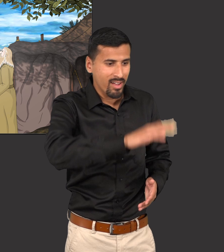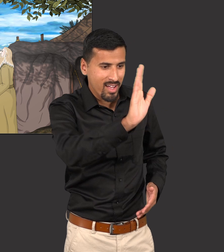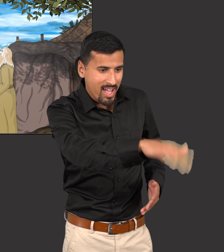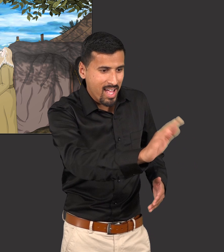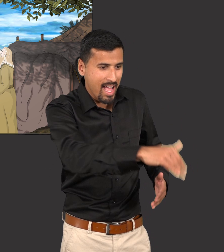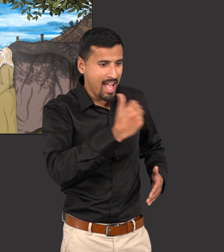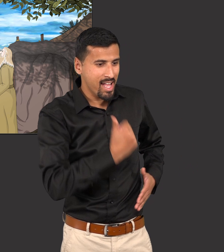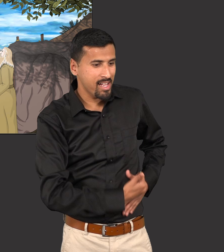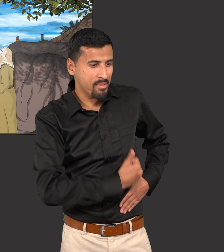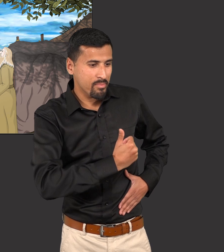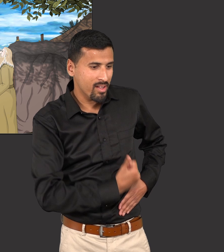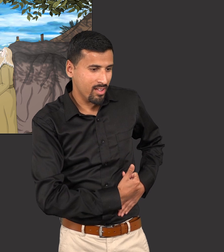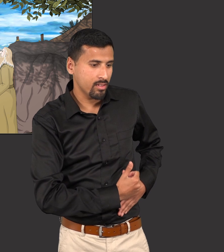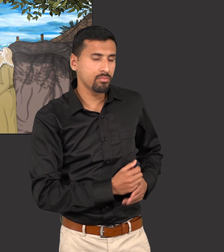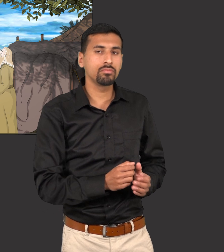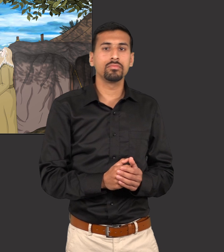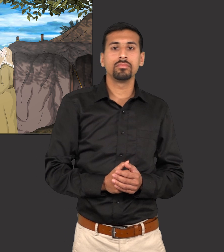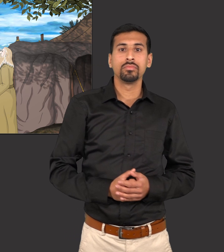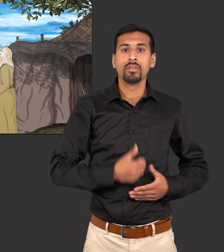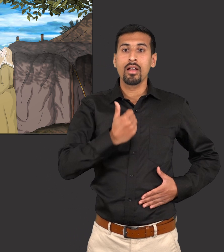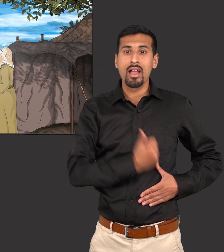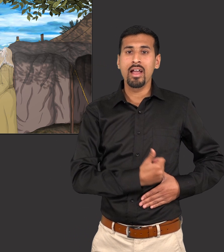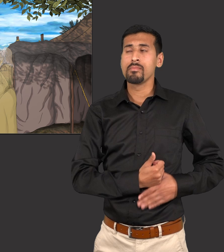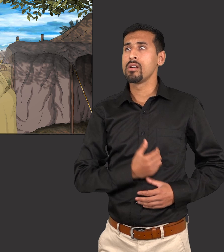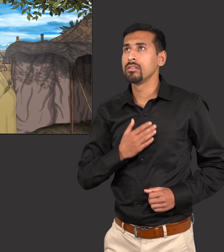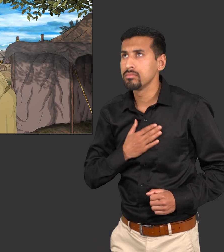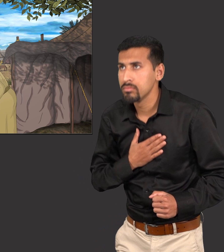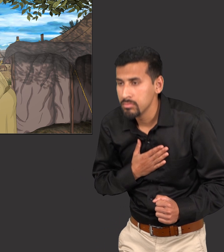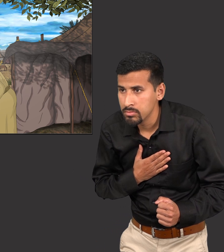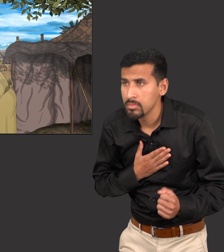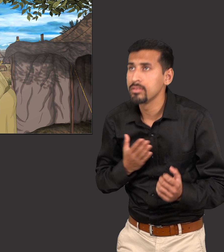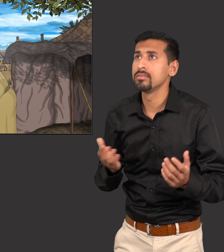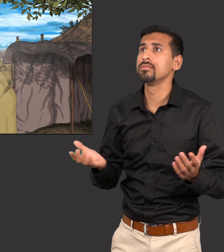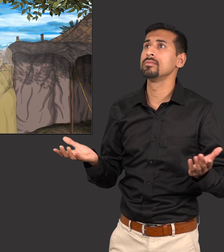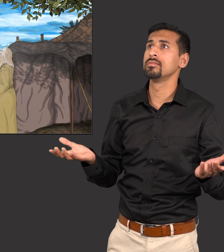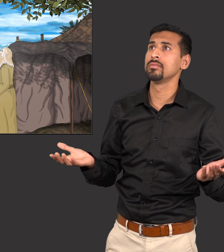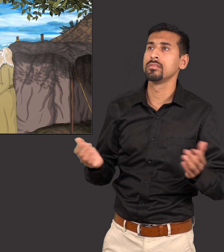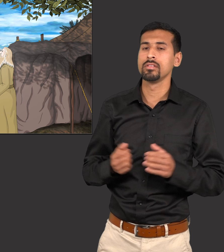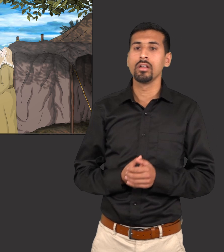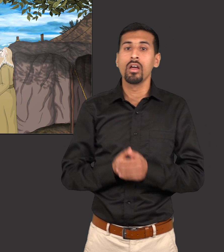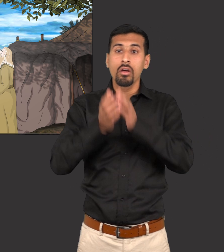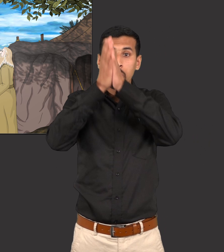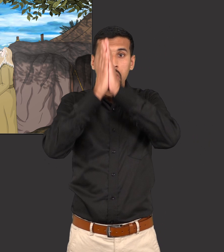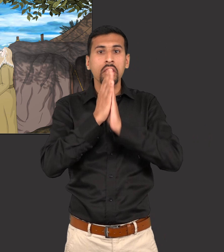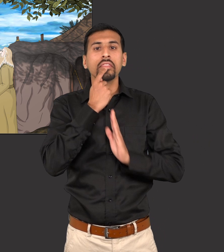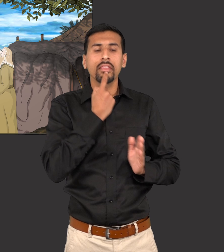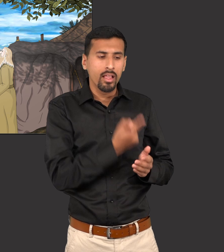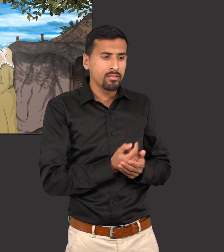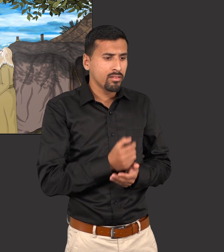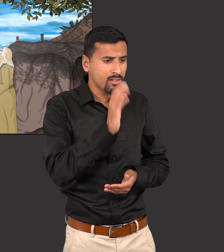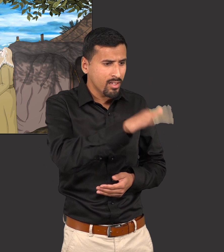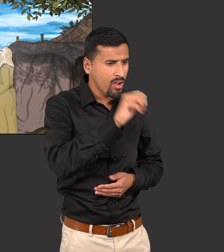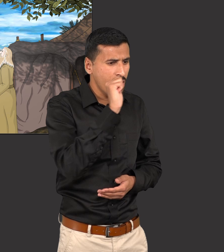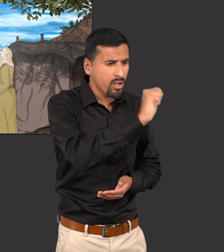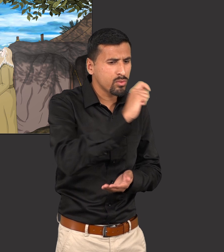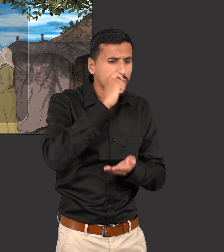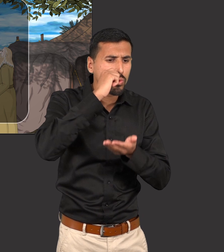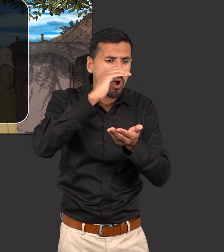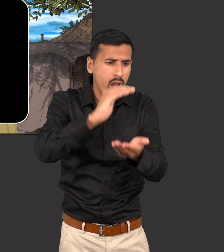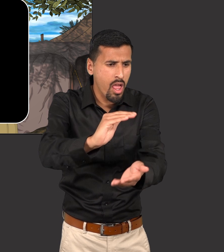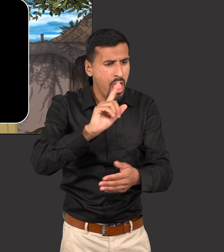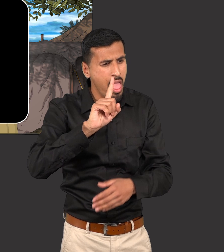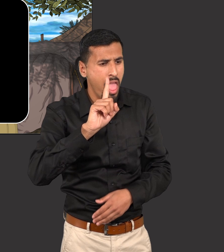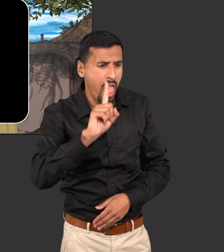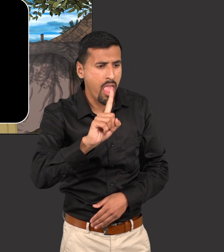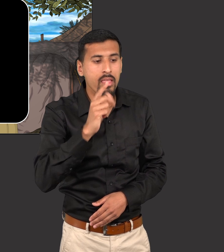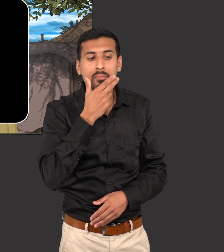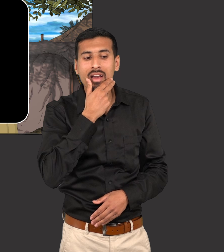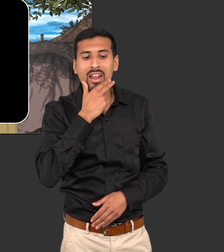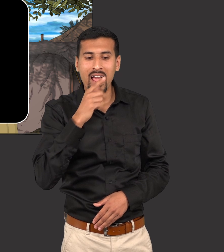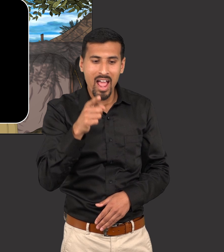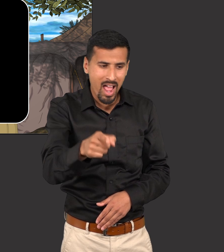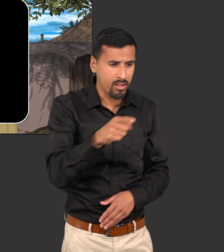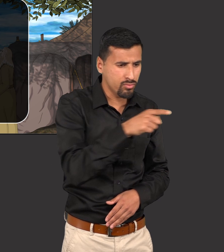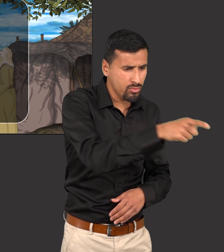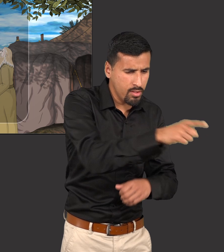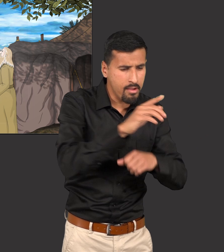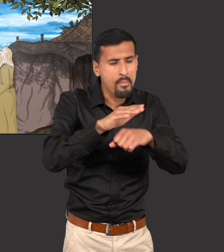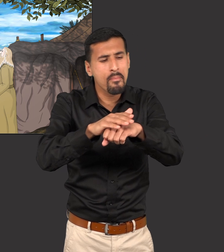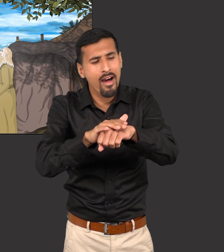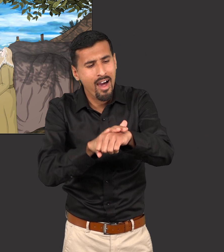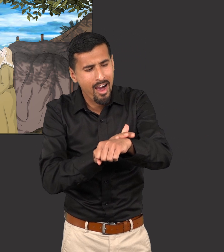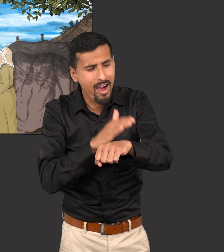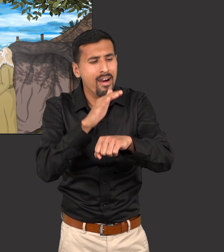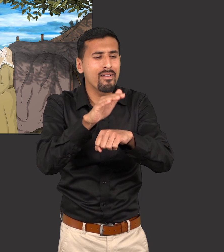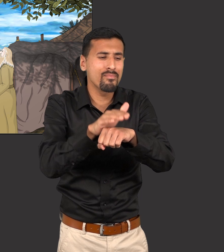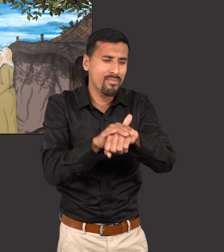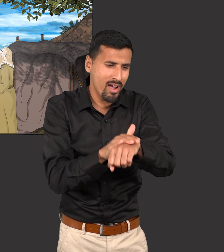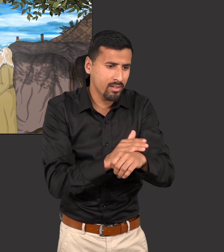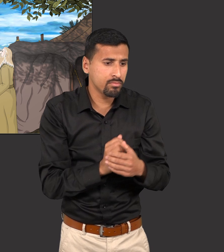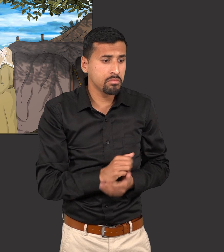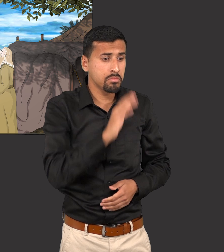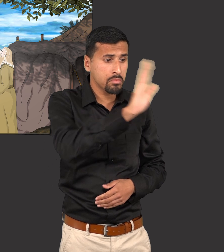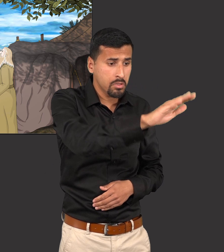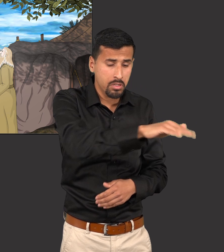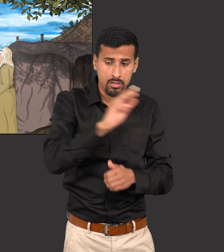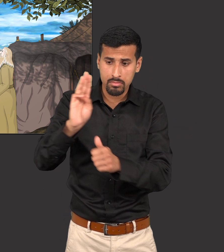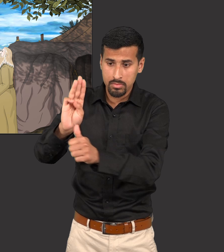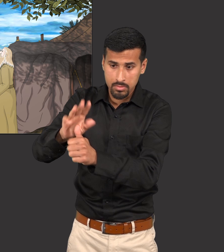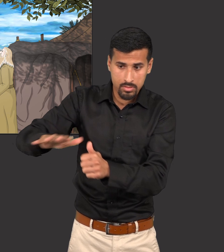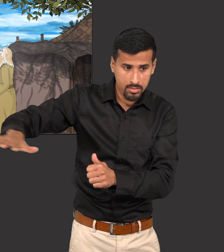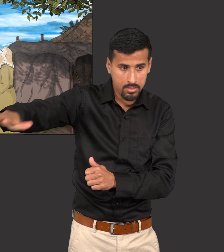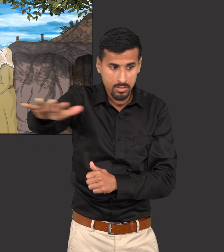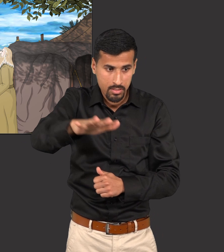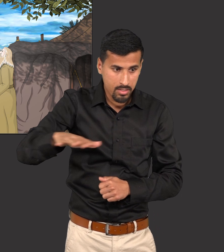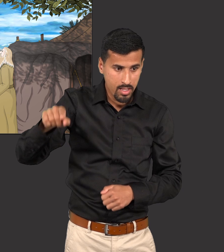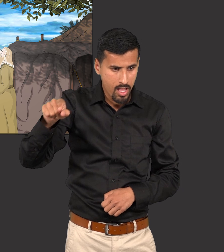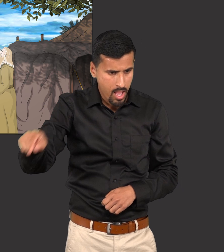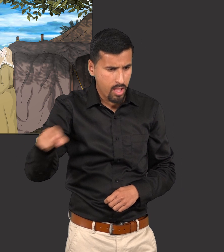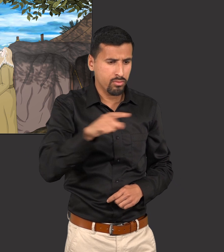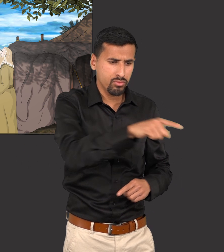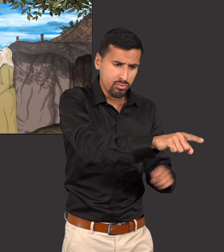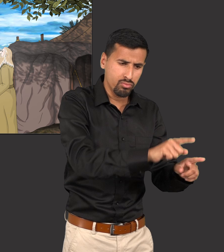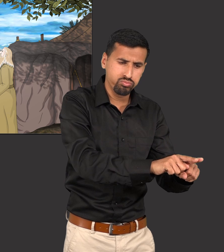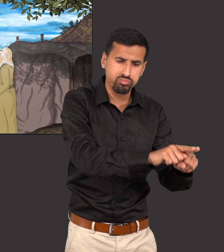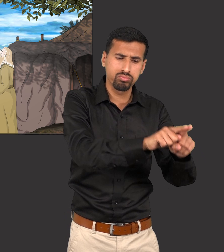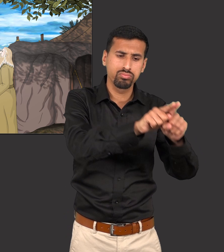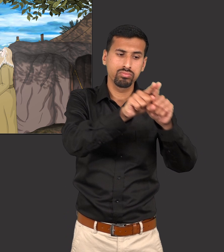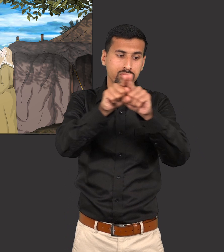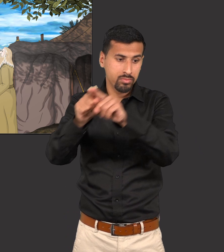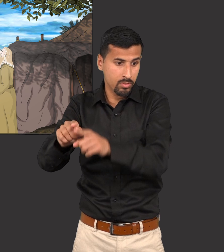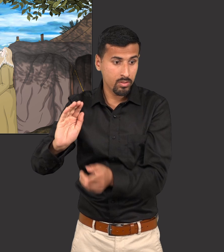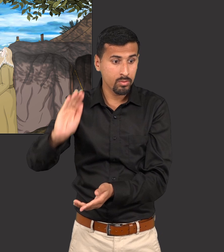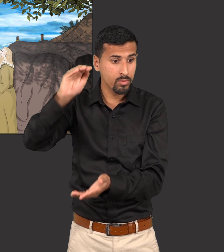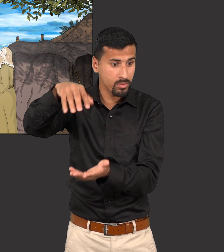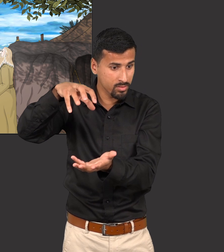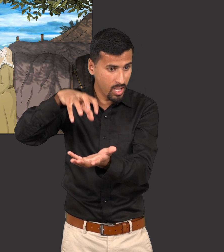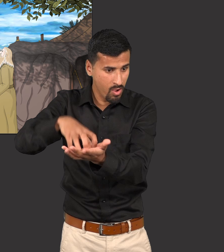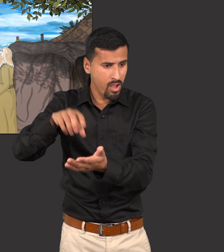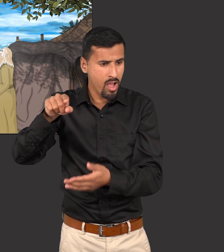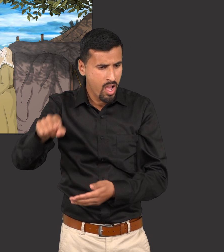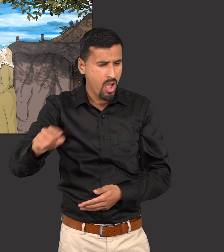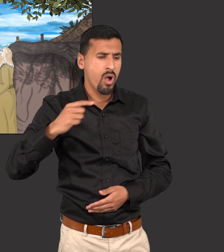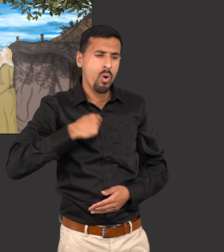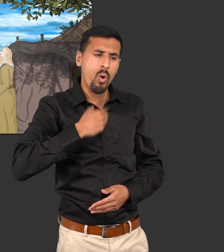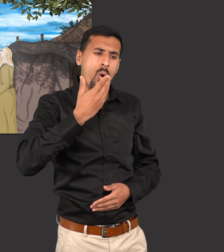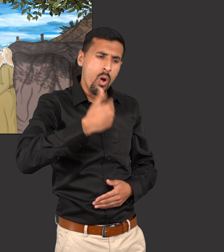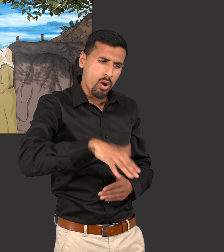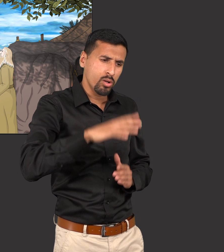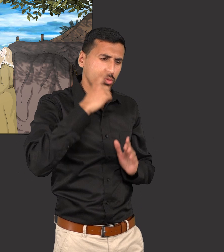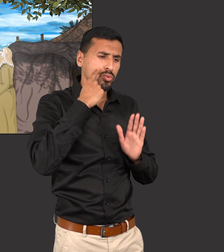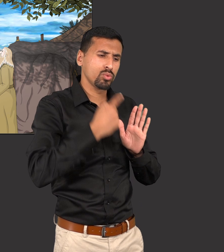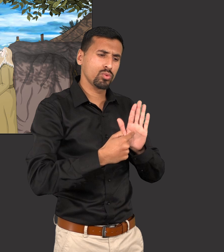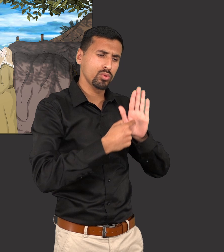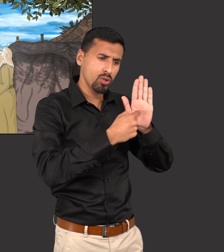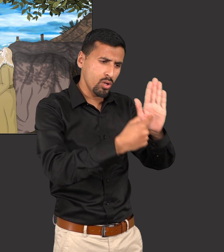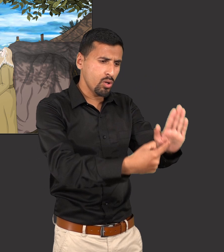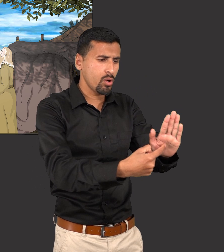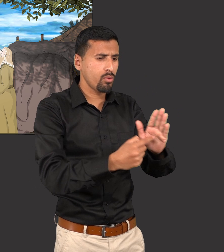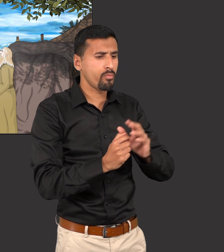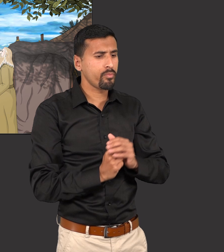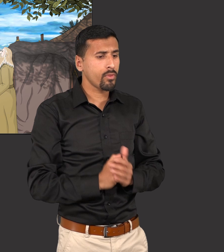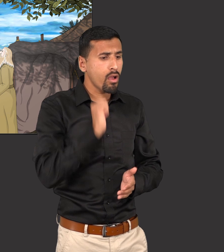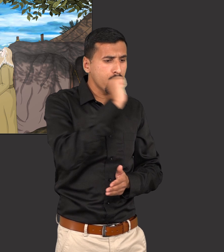“Take your son,” God said, “your only son Isaac, whom you love, and go to the land of Moriah.